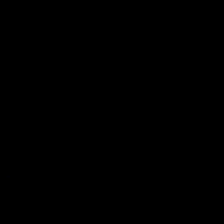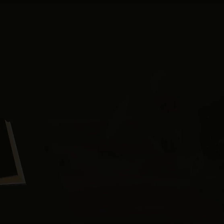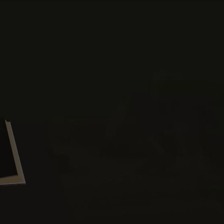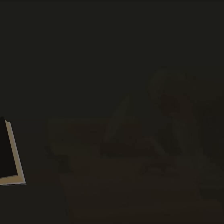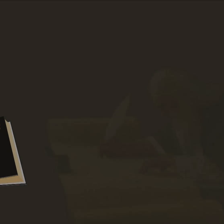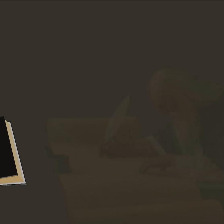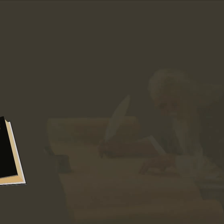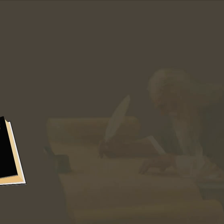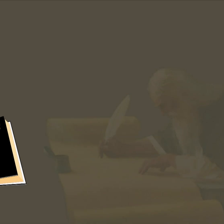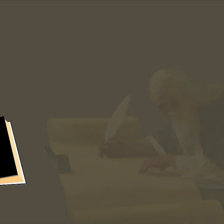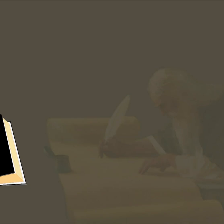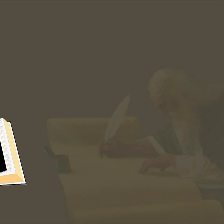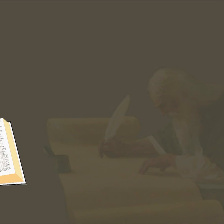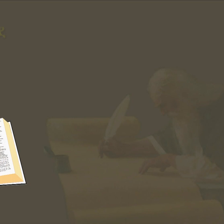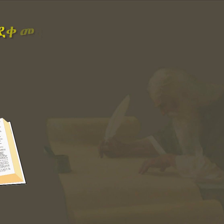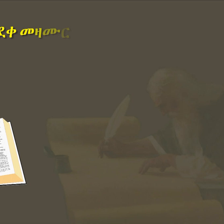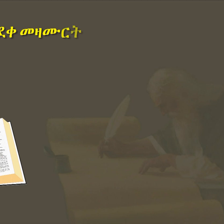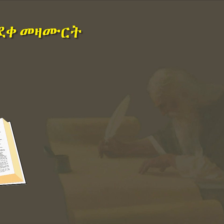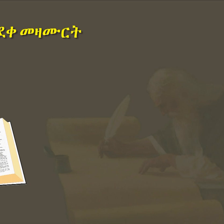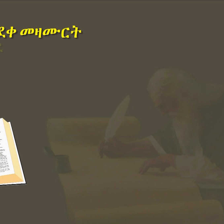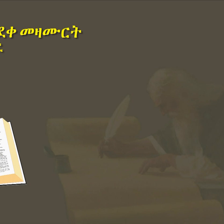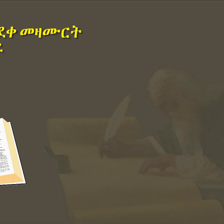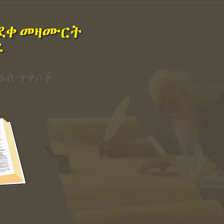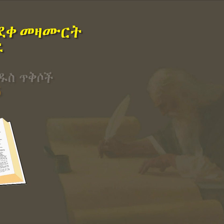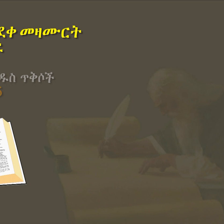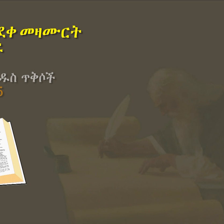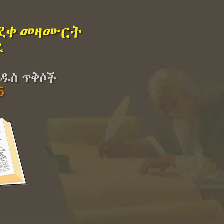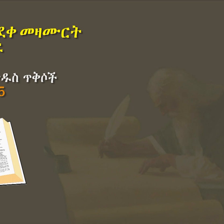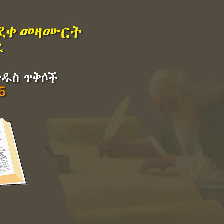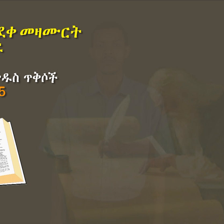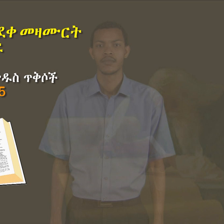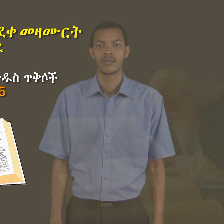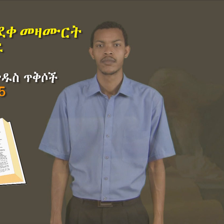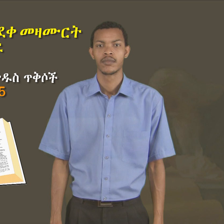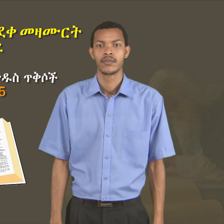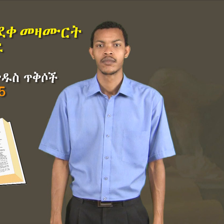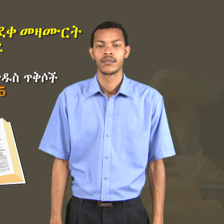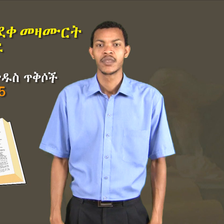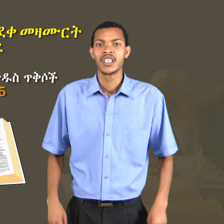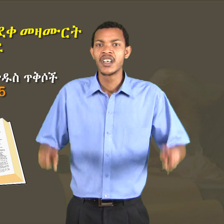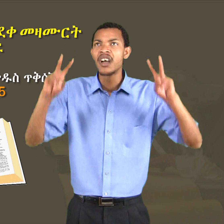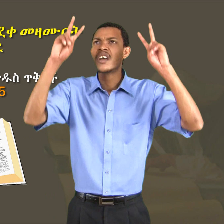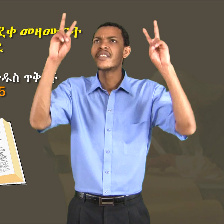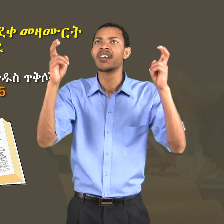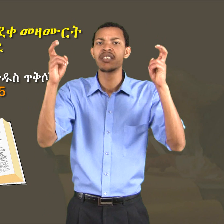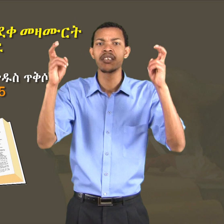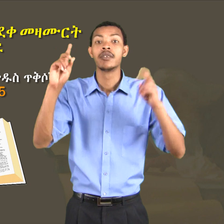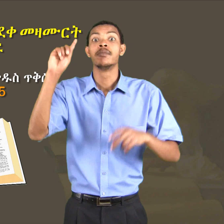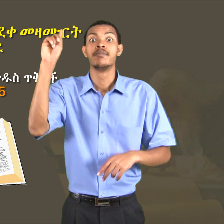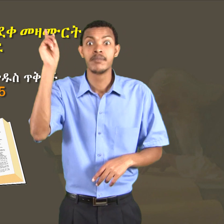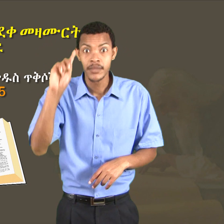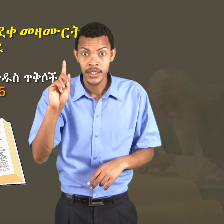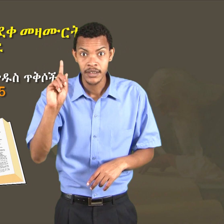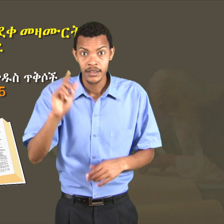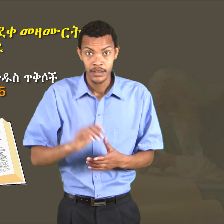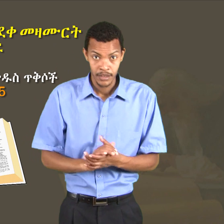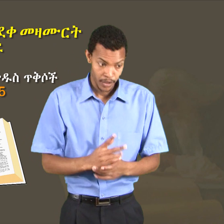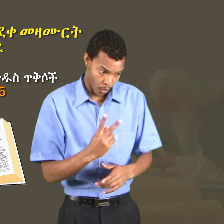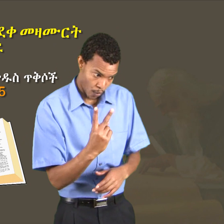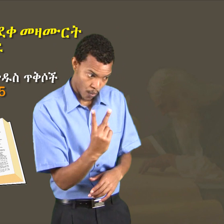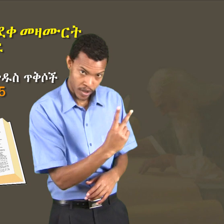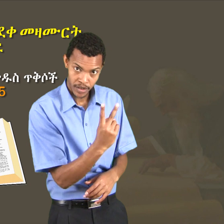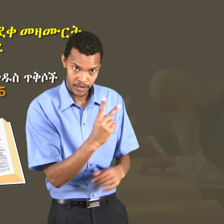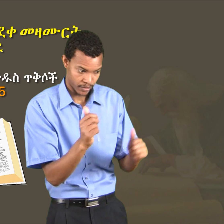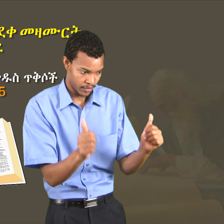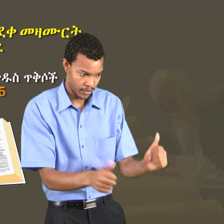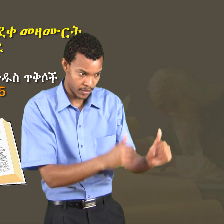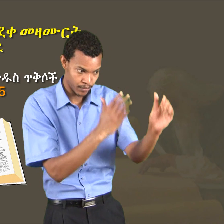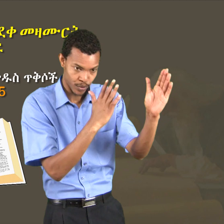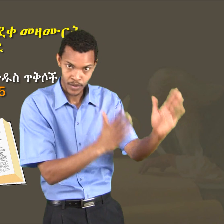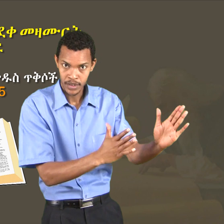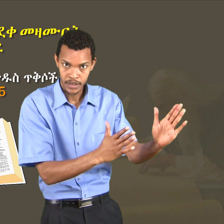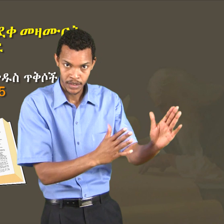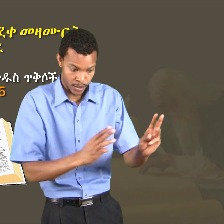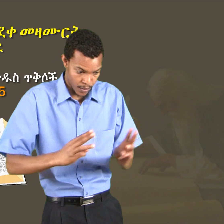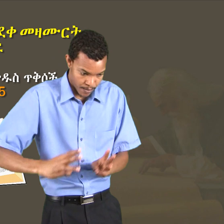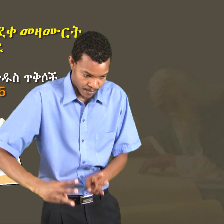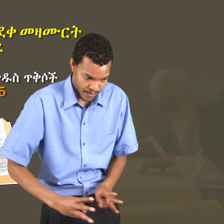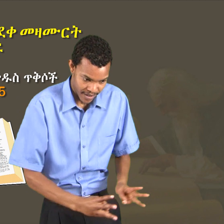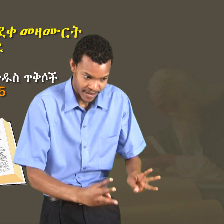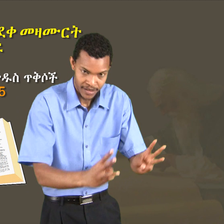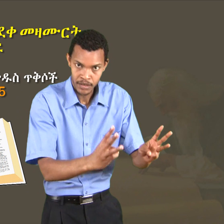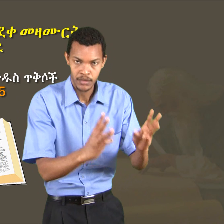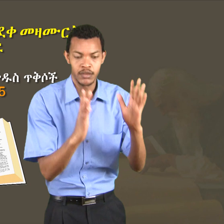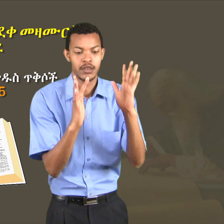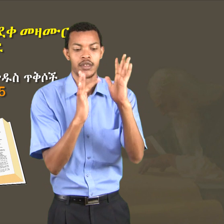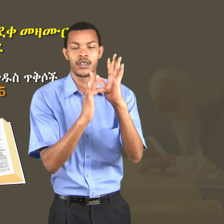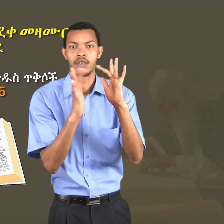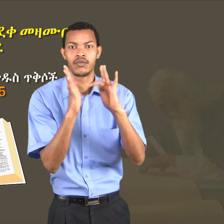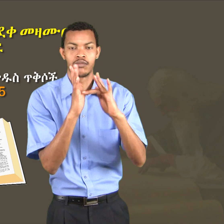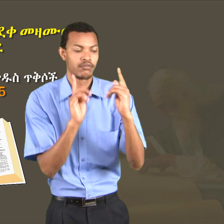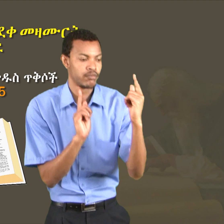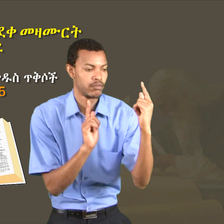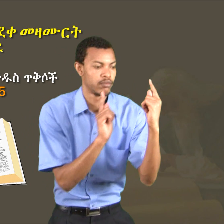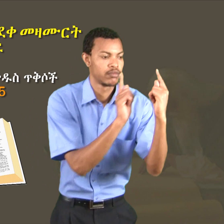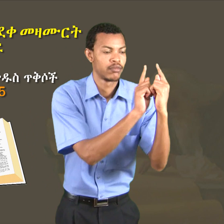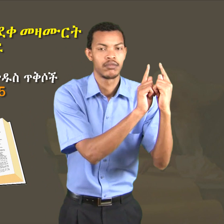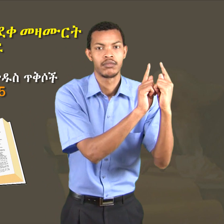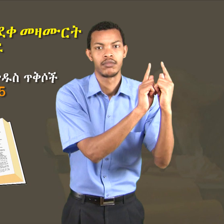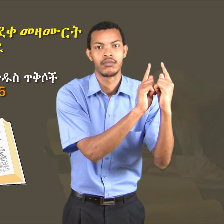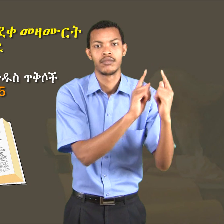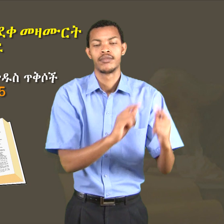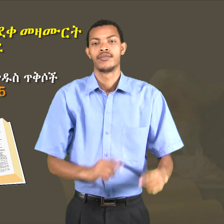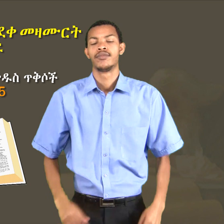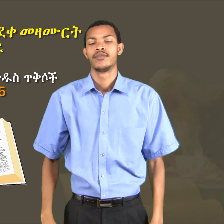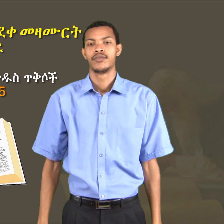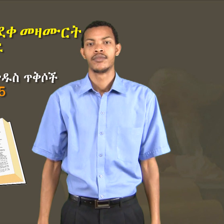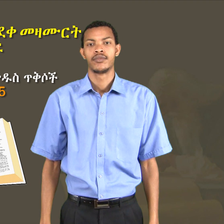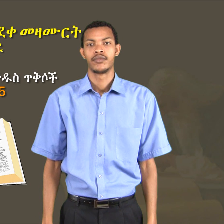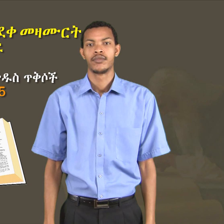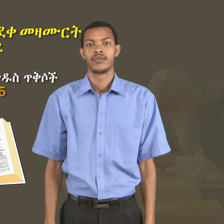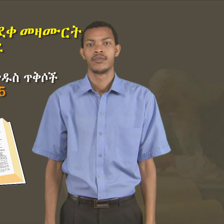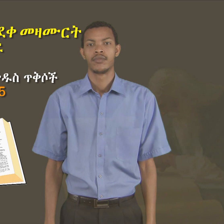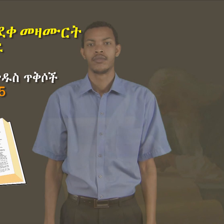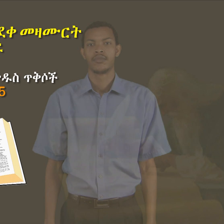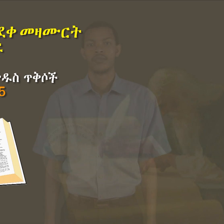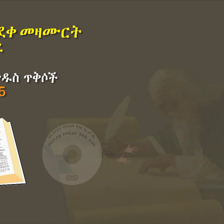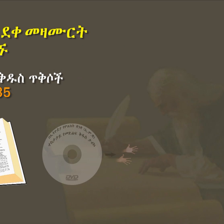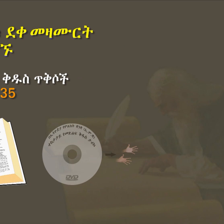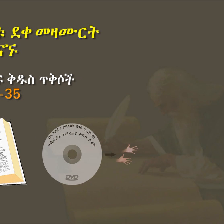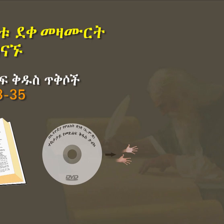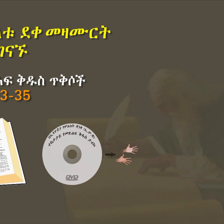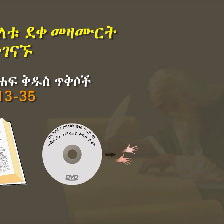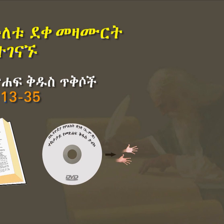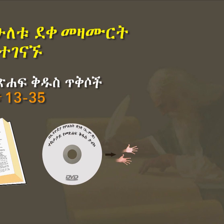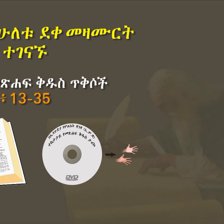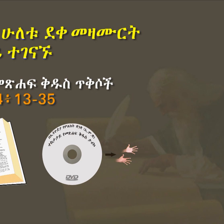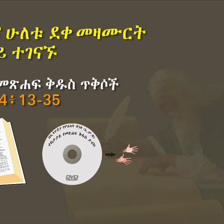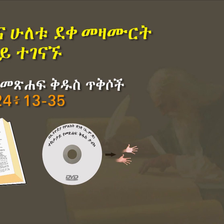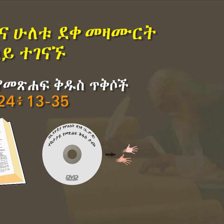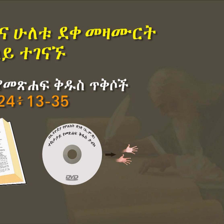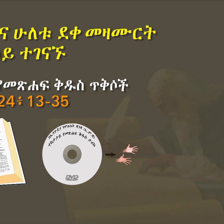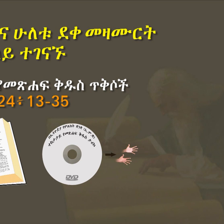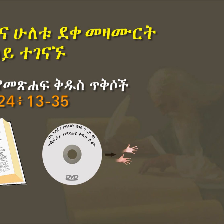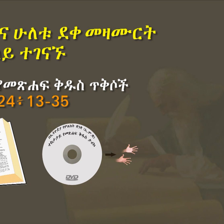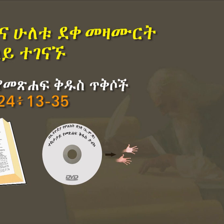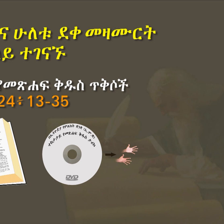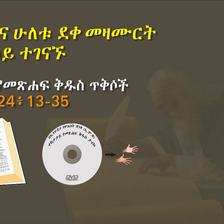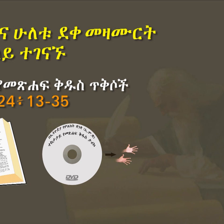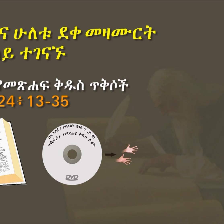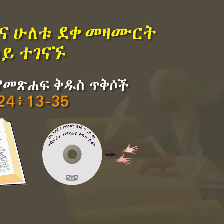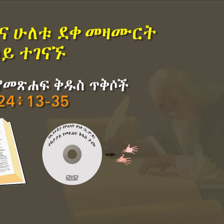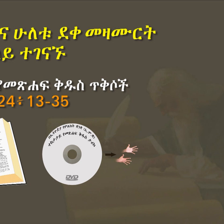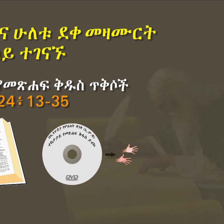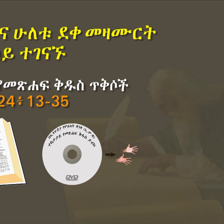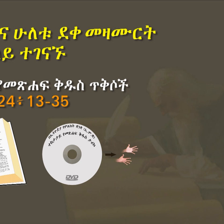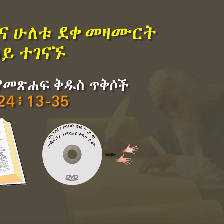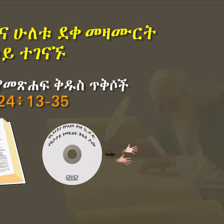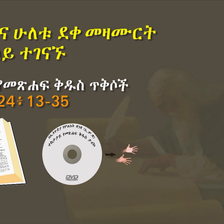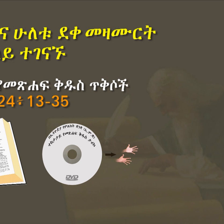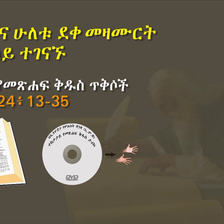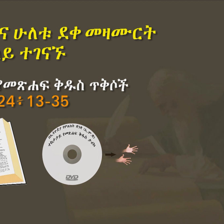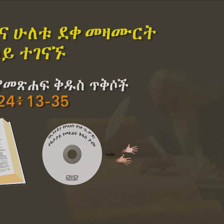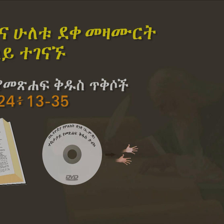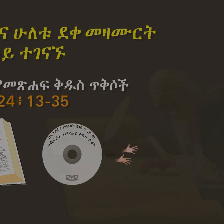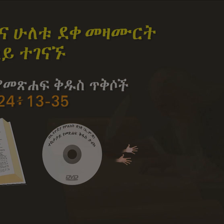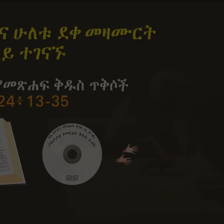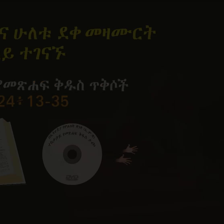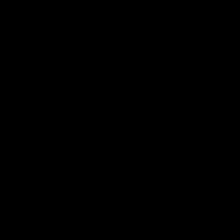Jesus meets two followers on the road to Emmaus